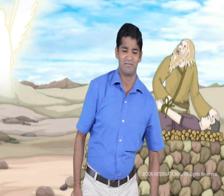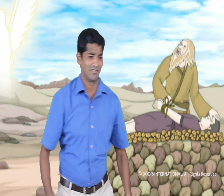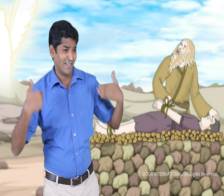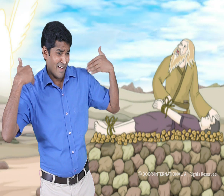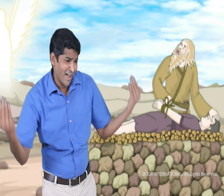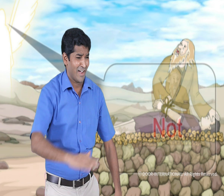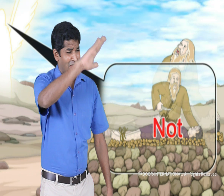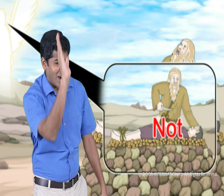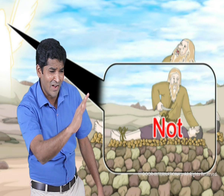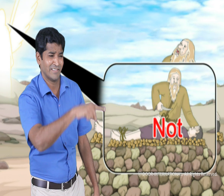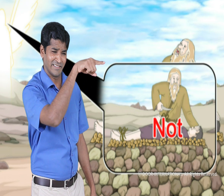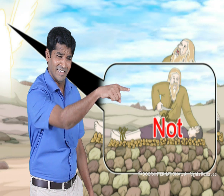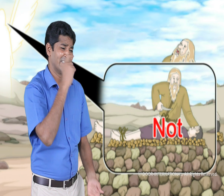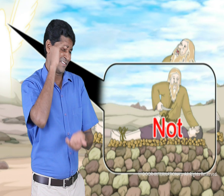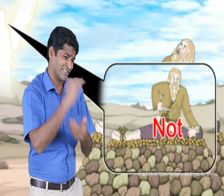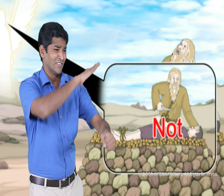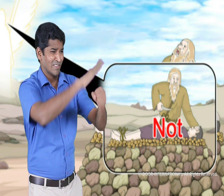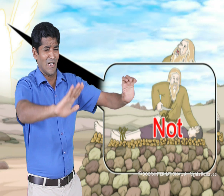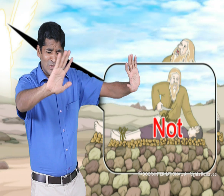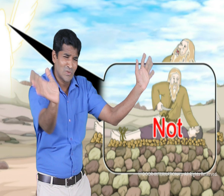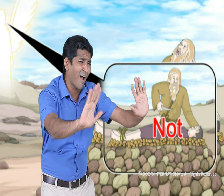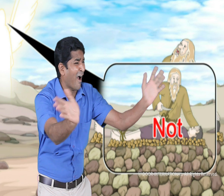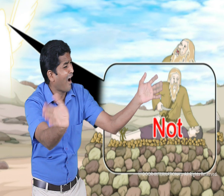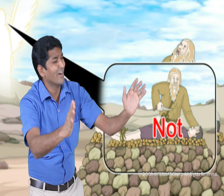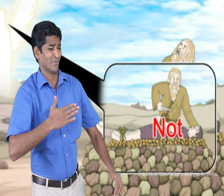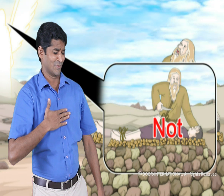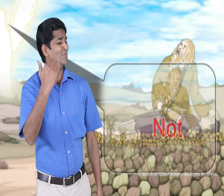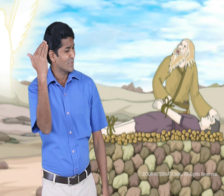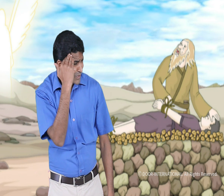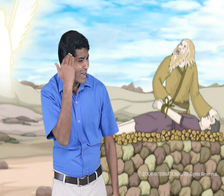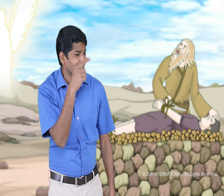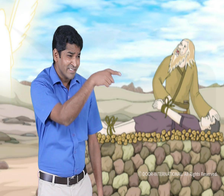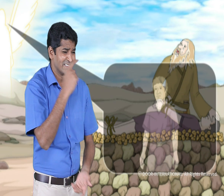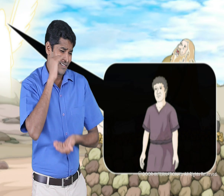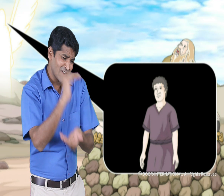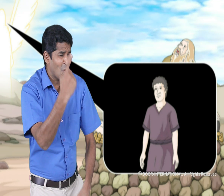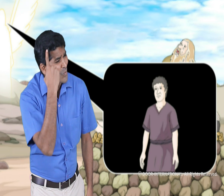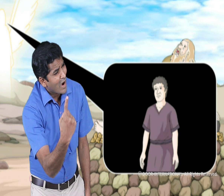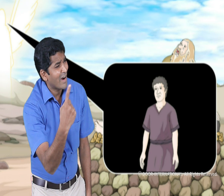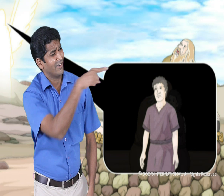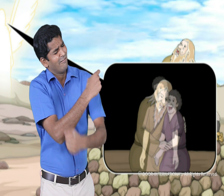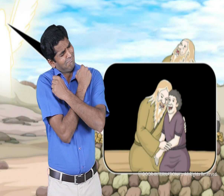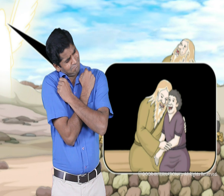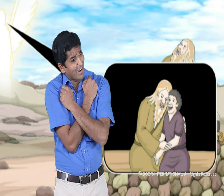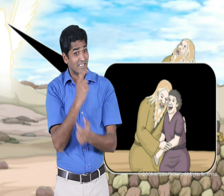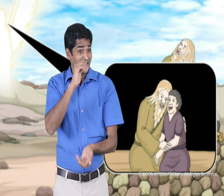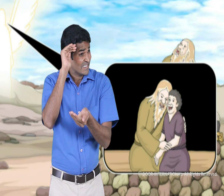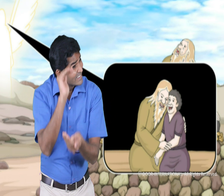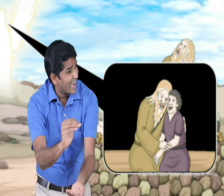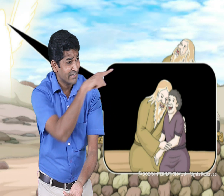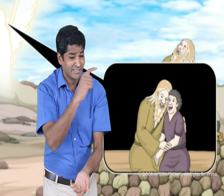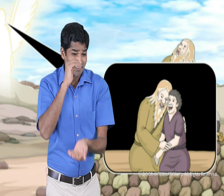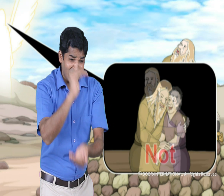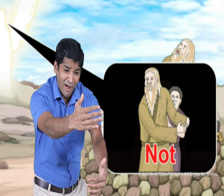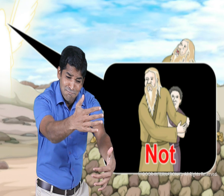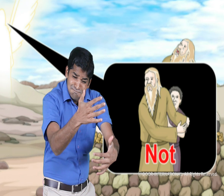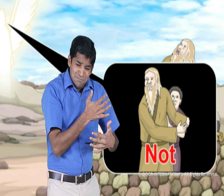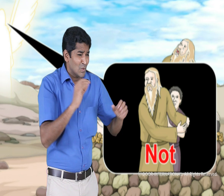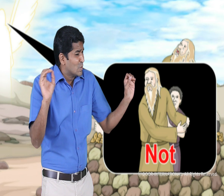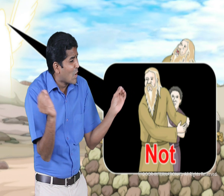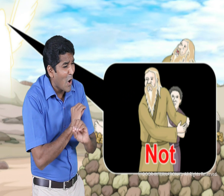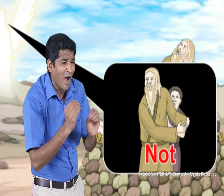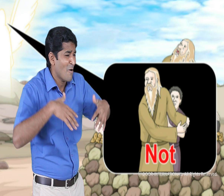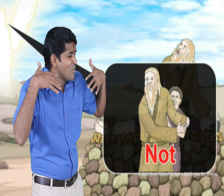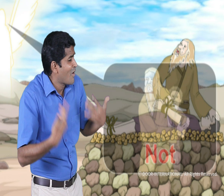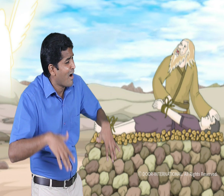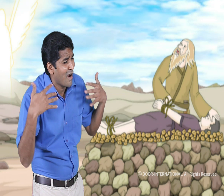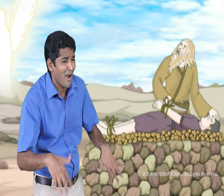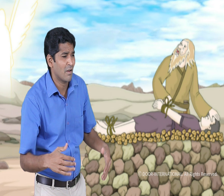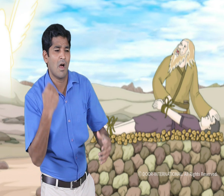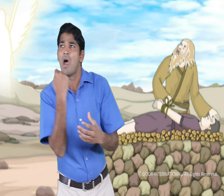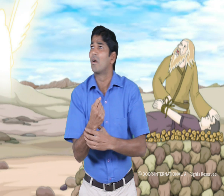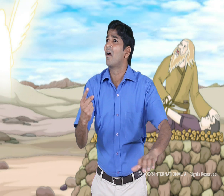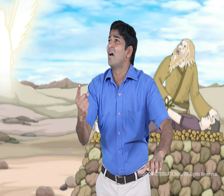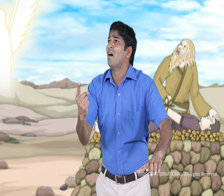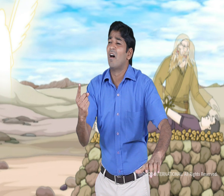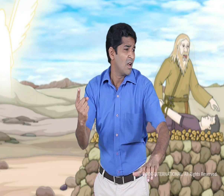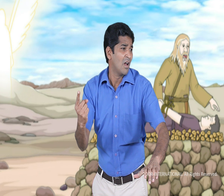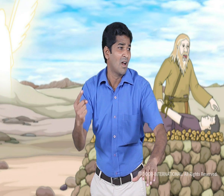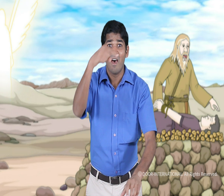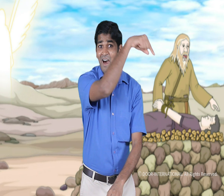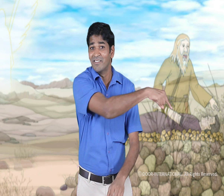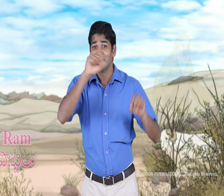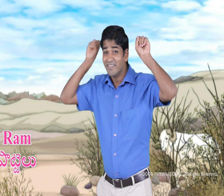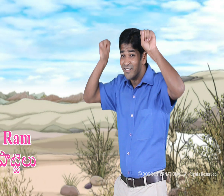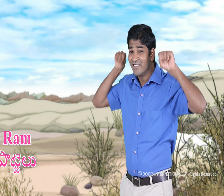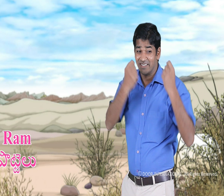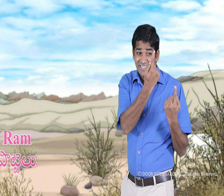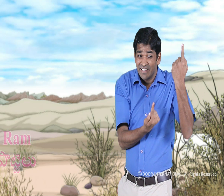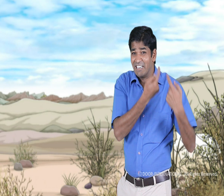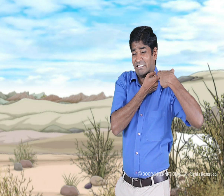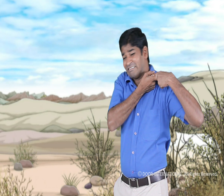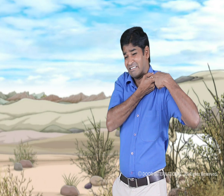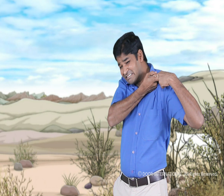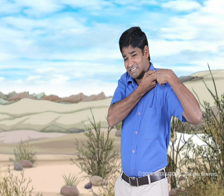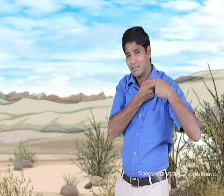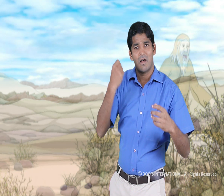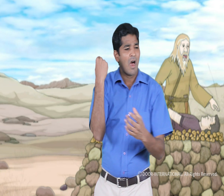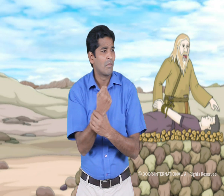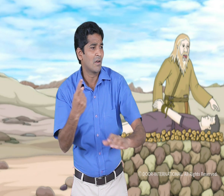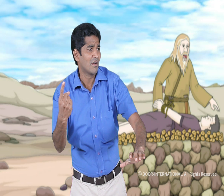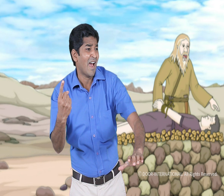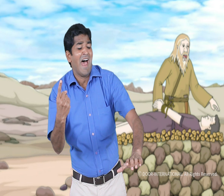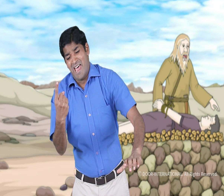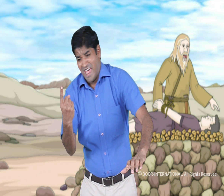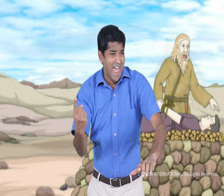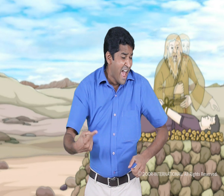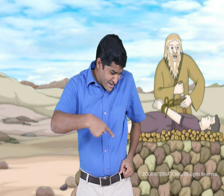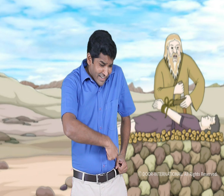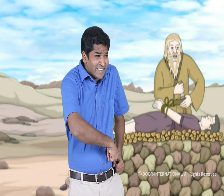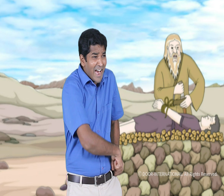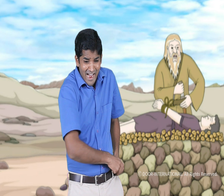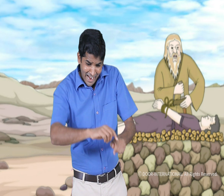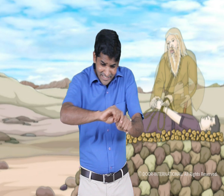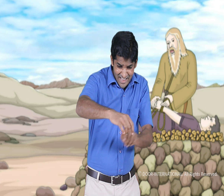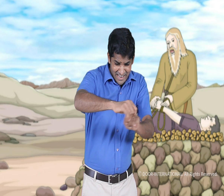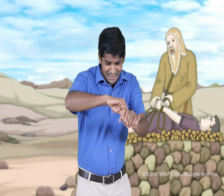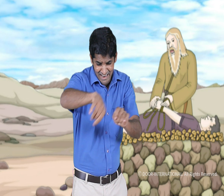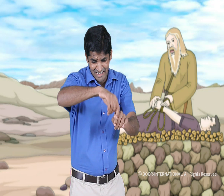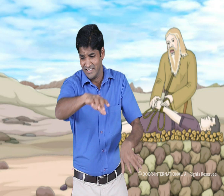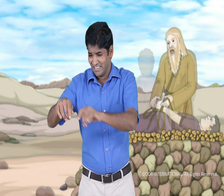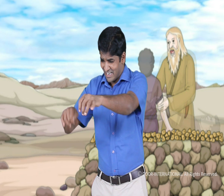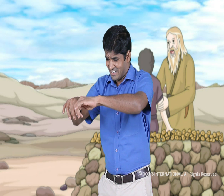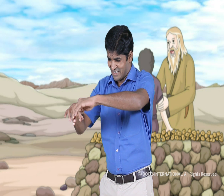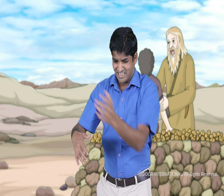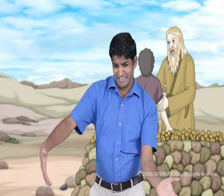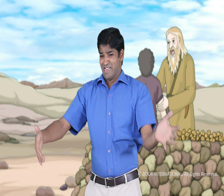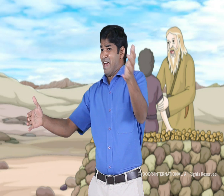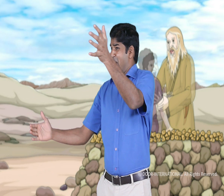“Do not lay a hand on the boy or do anything to him,” said the angel, “for now I know that you fear God, since you have not withheld your only son from me.”